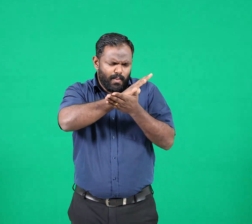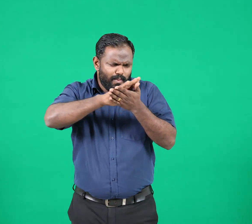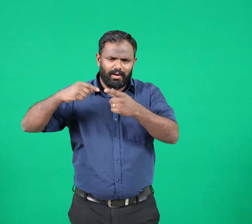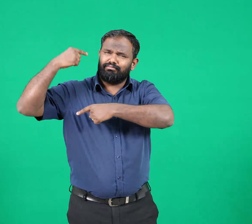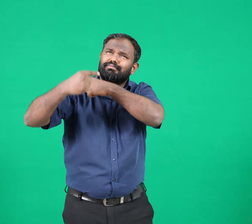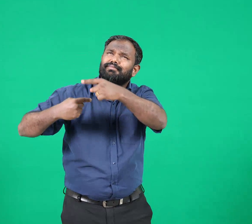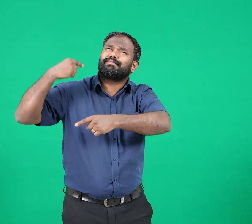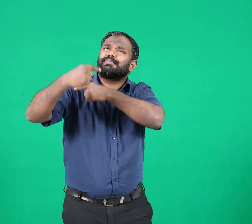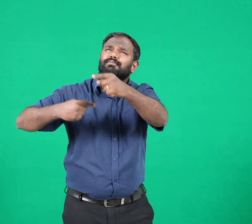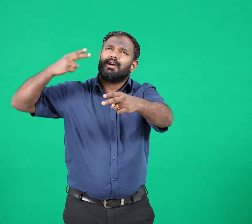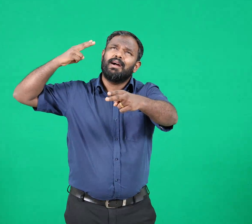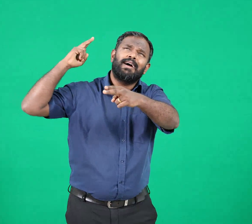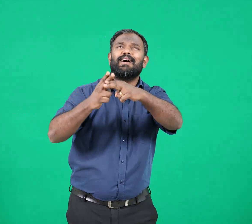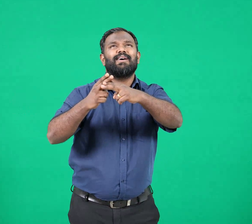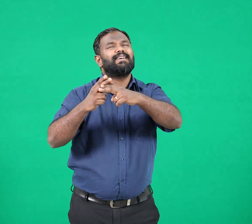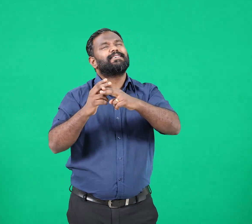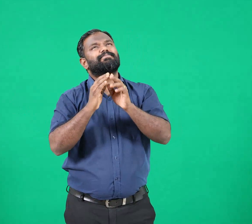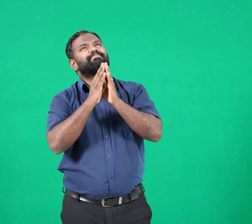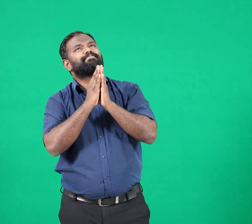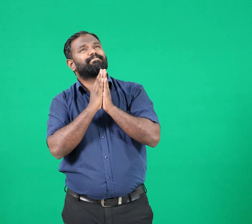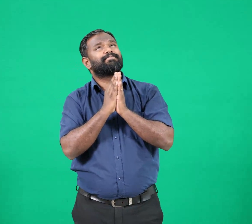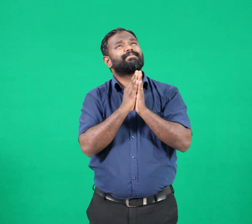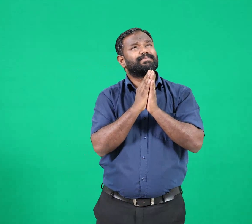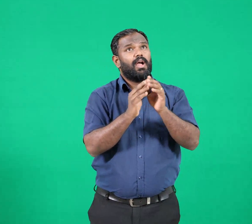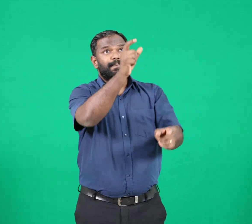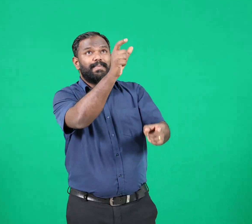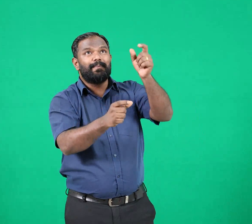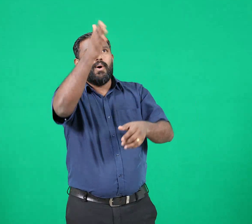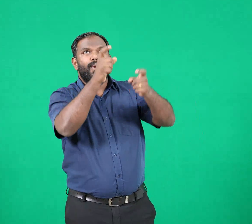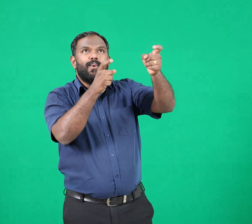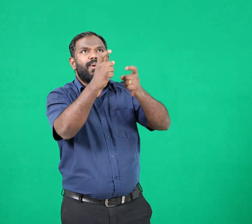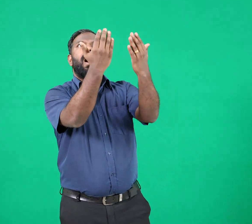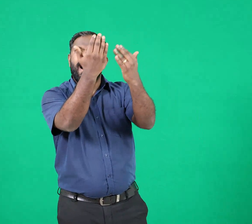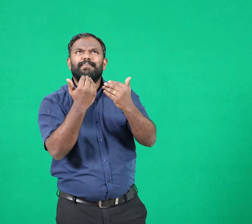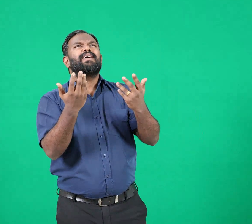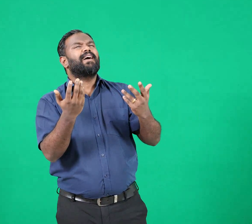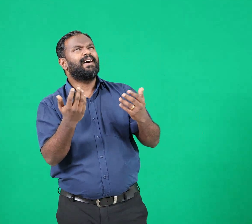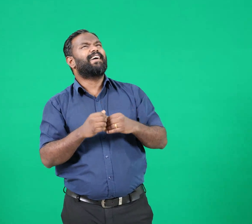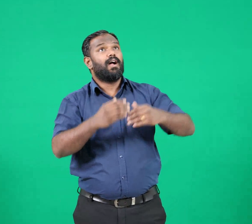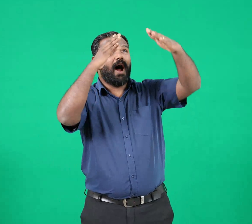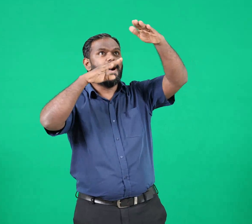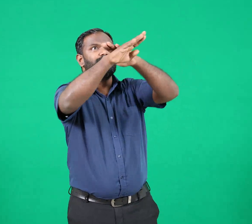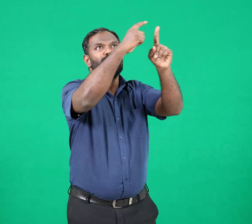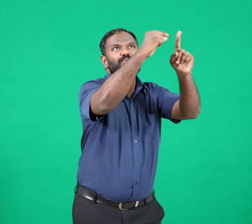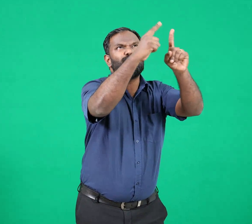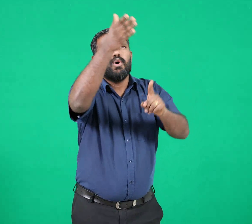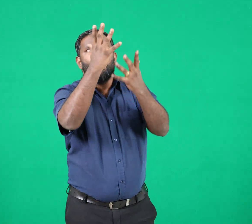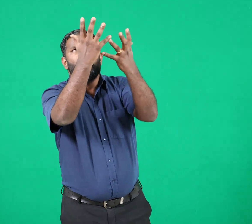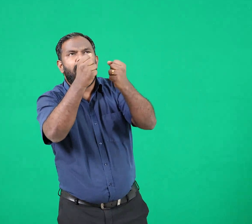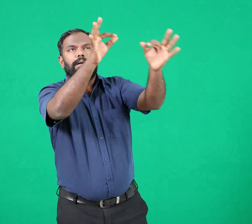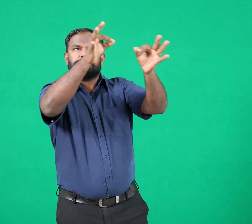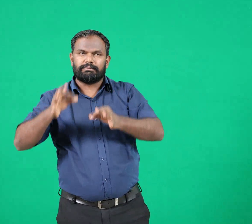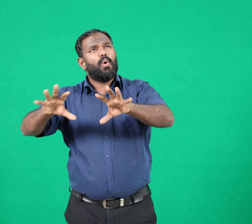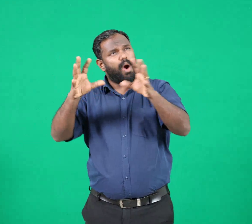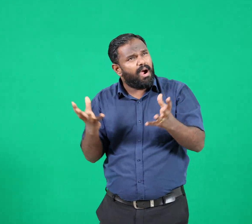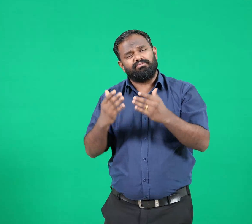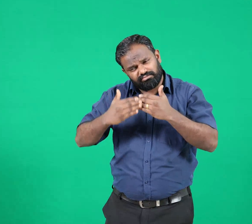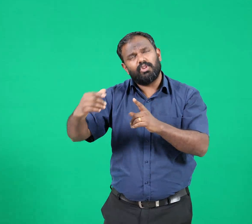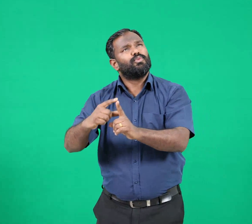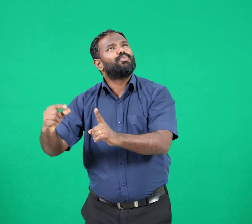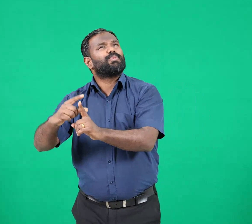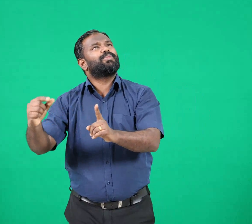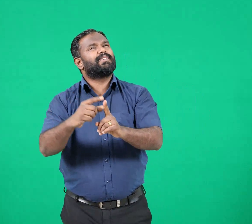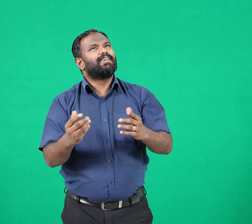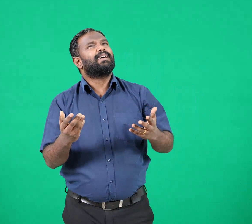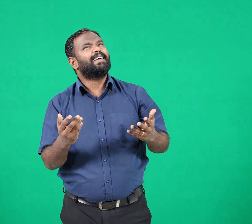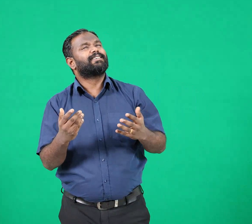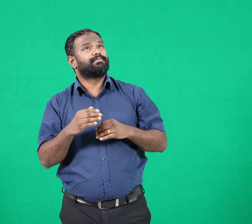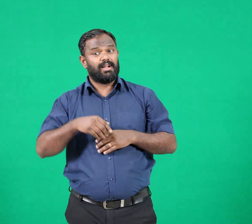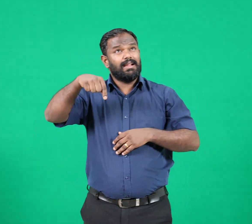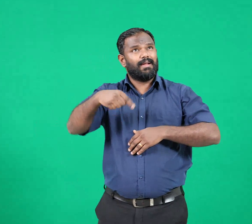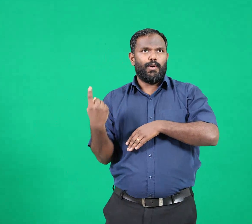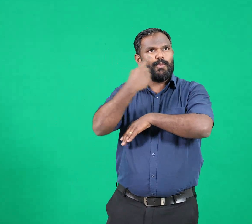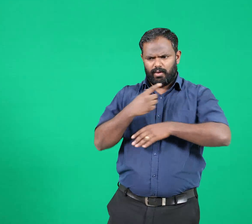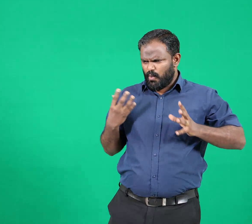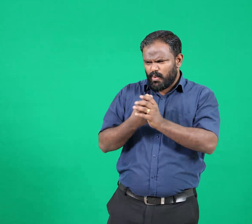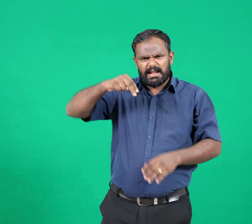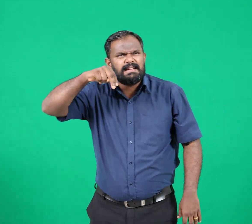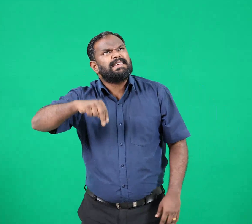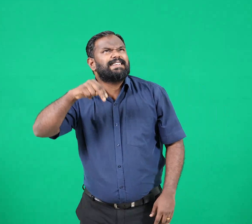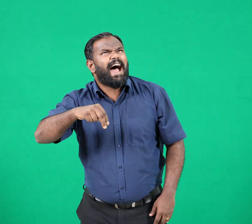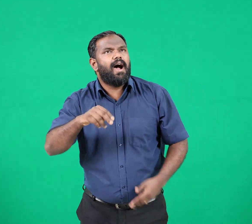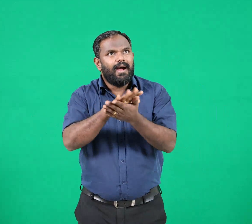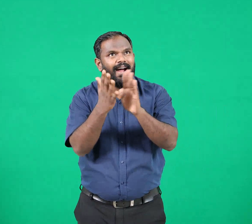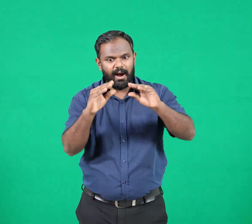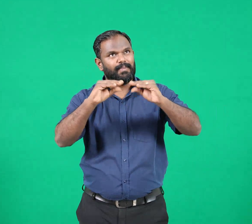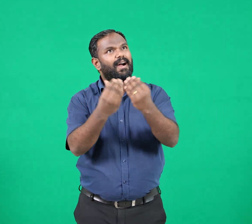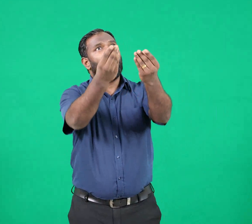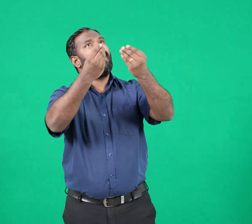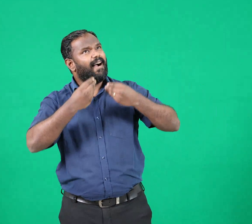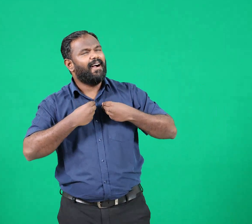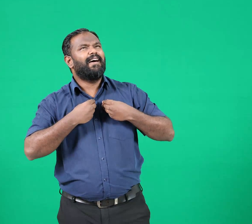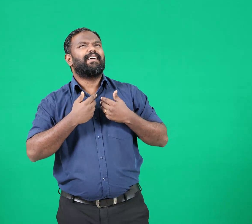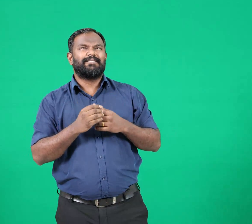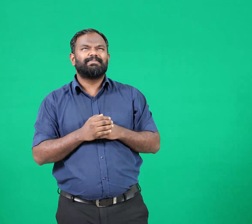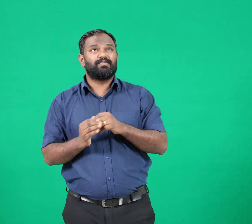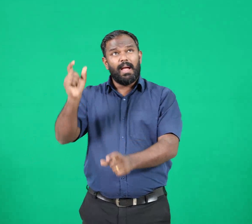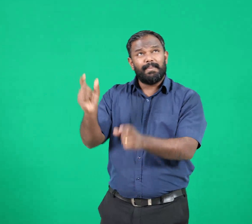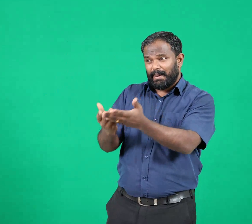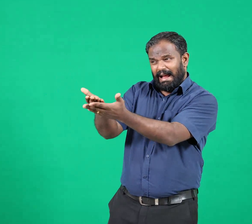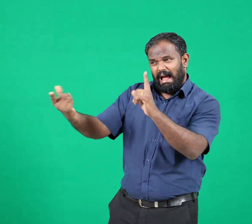Your kingdom come, Your will be done, on earth as it is in heaven. Give us this day our daily bread.